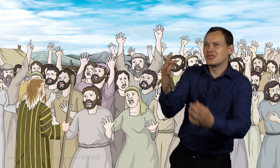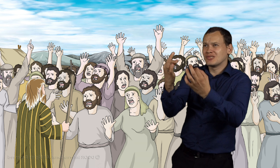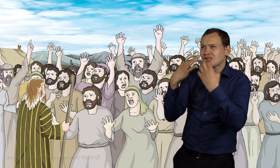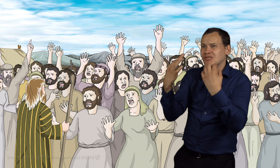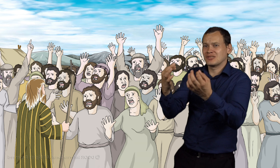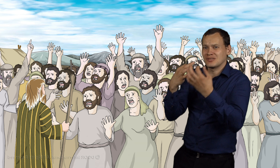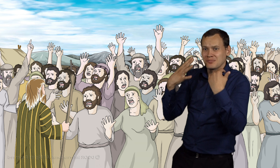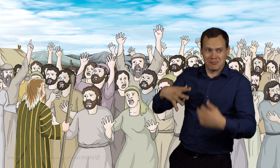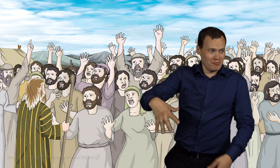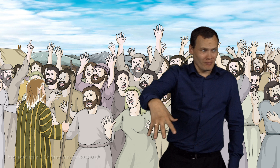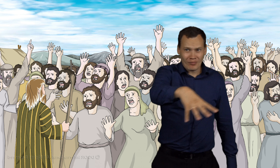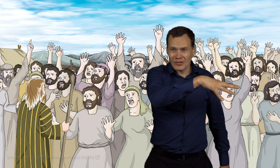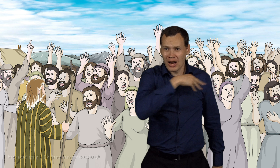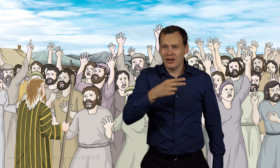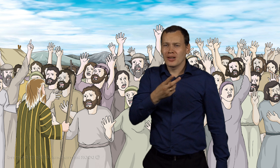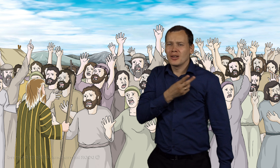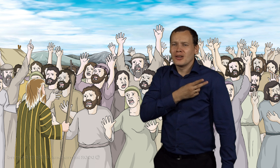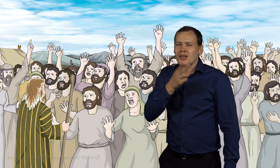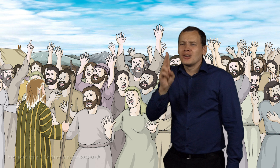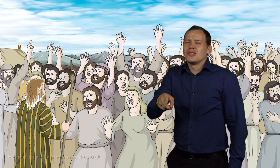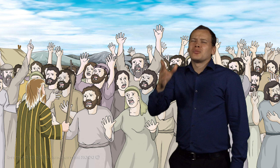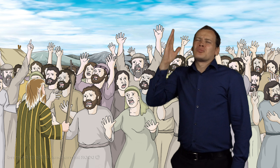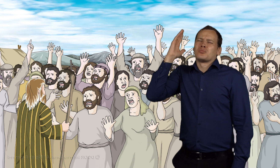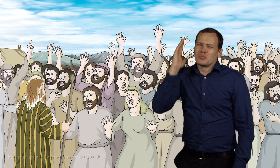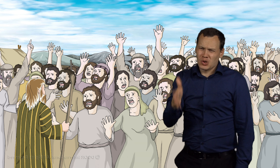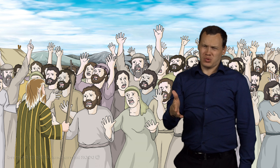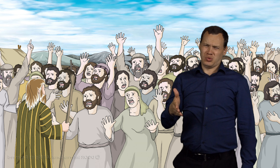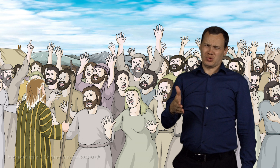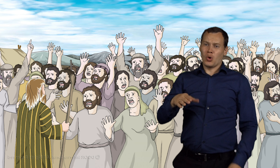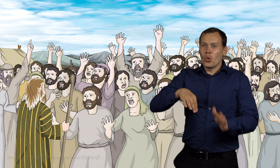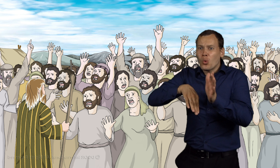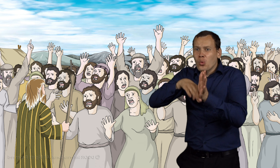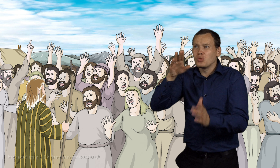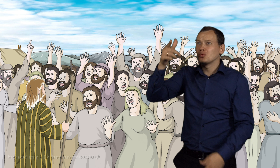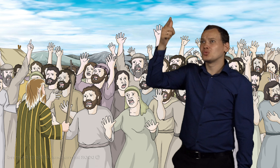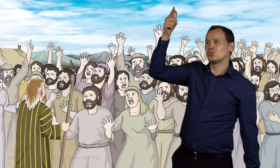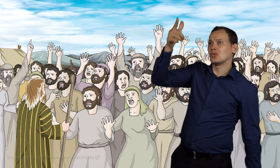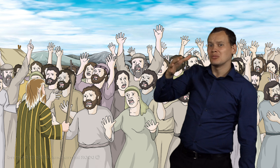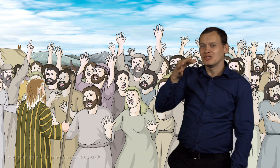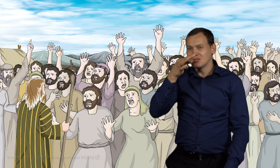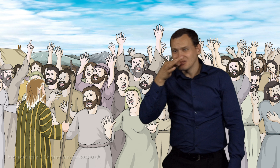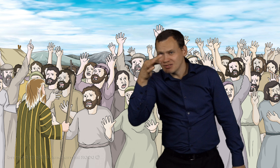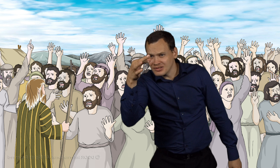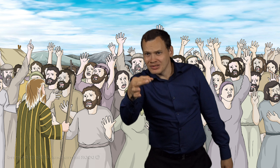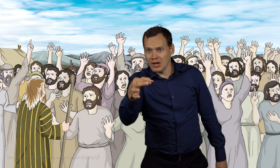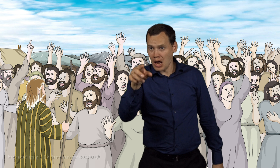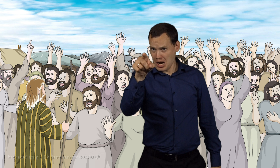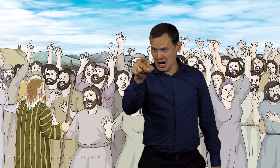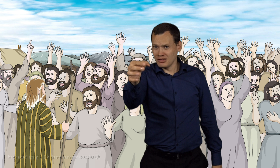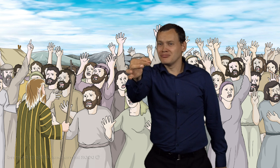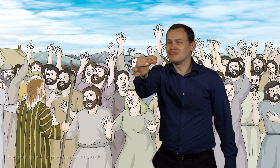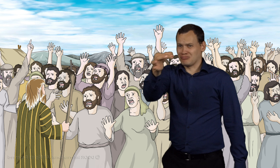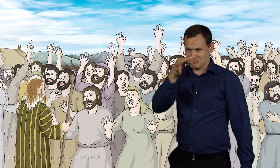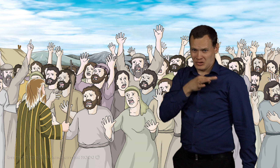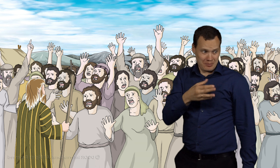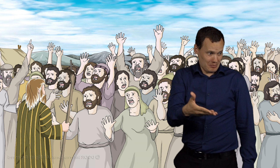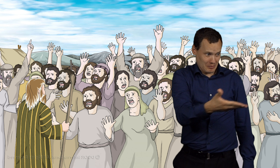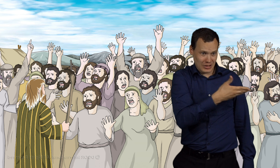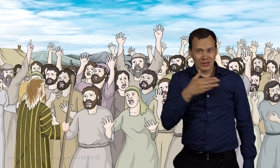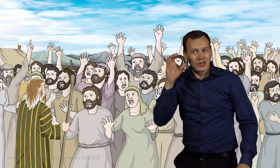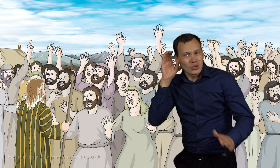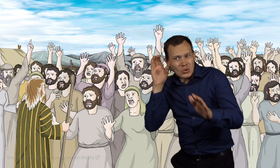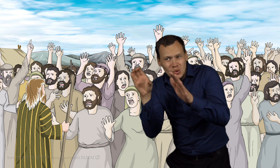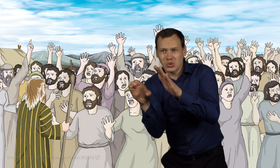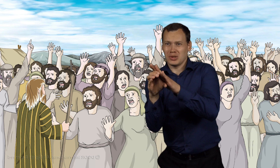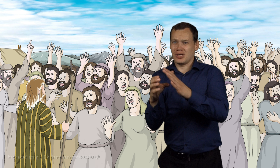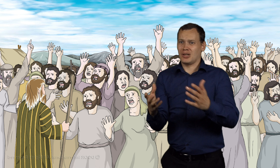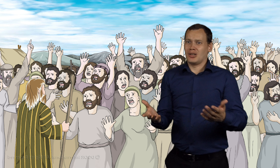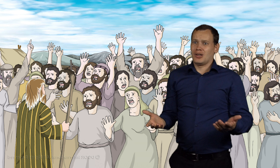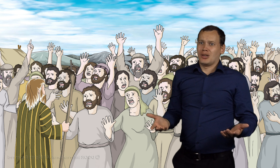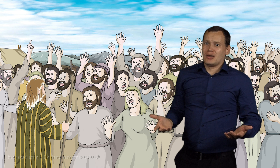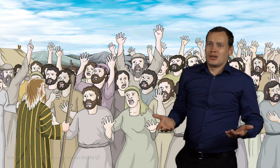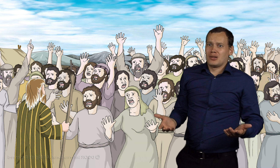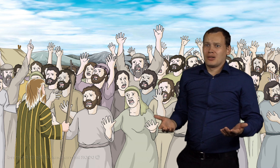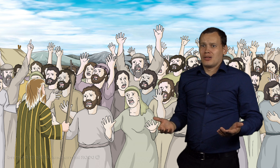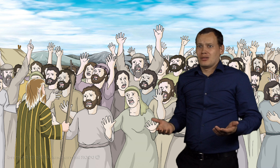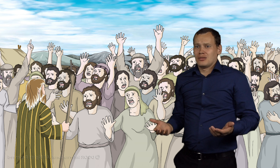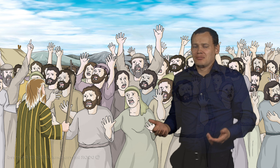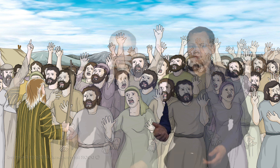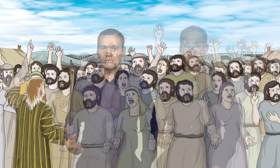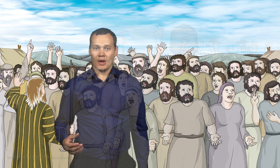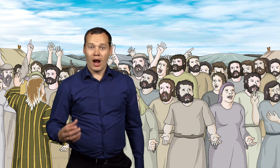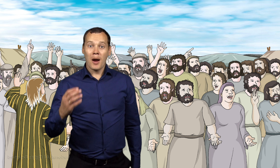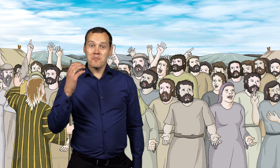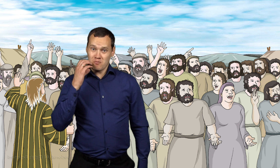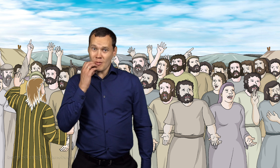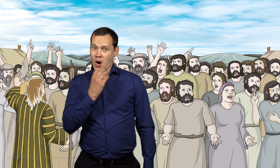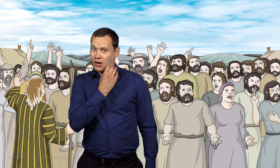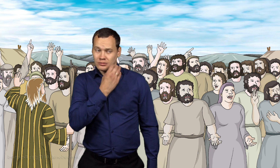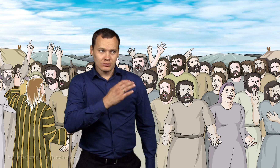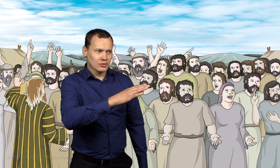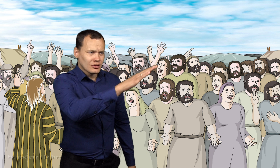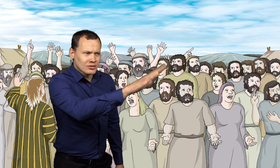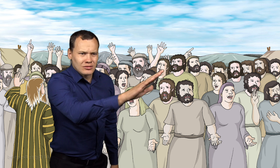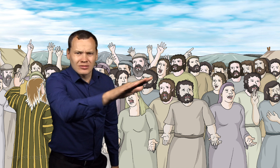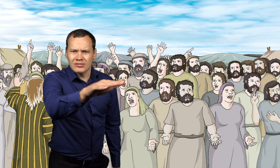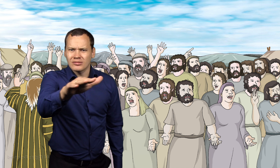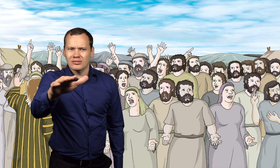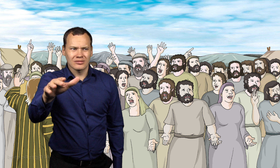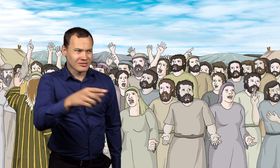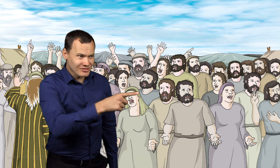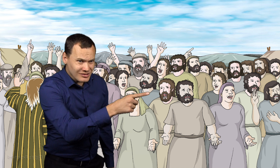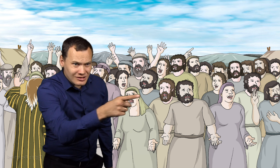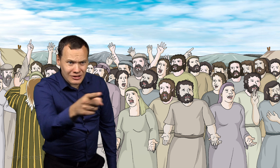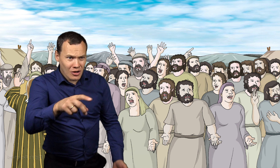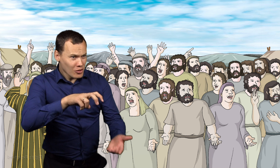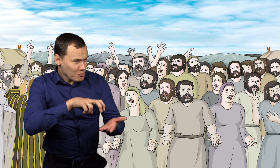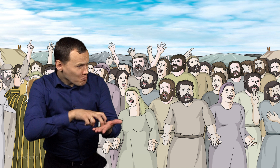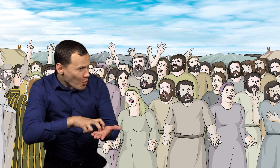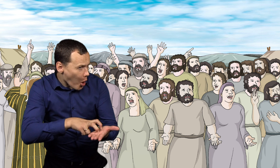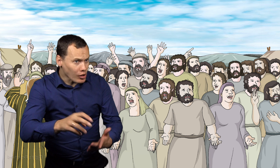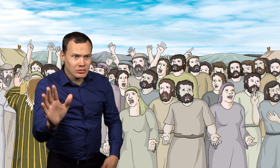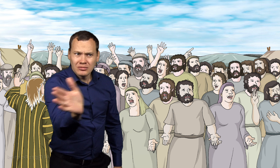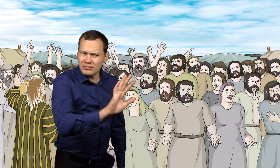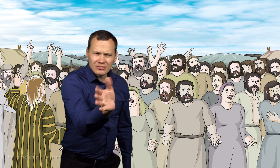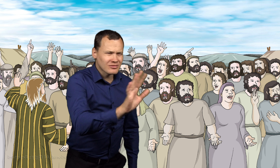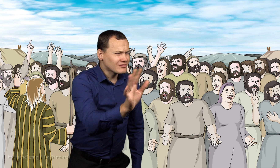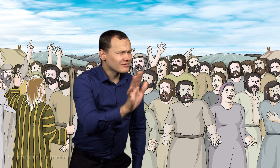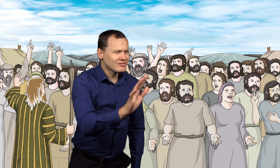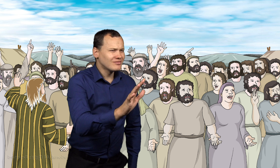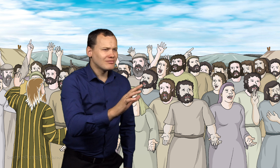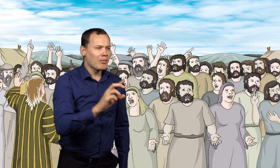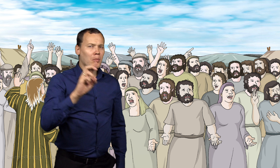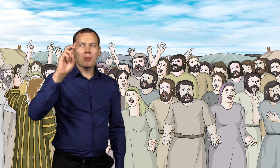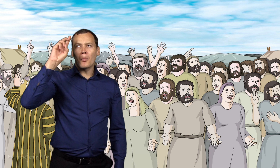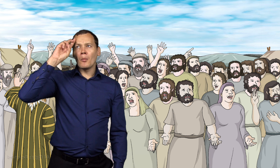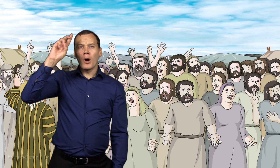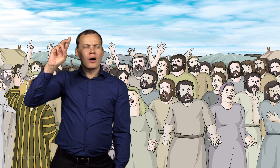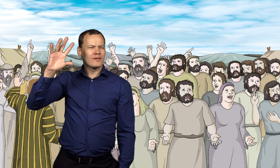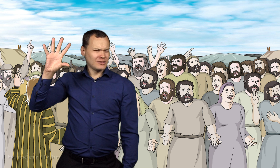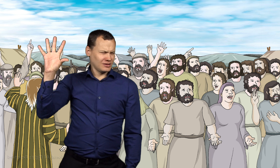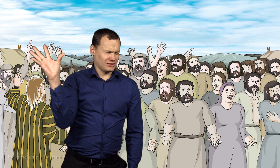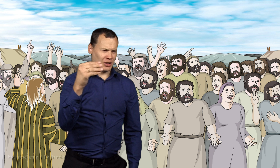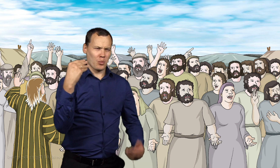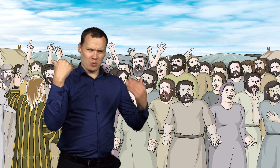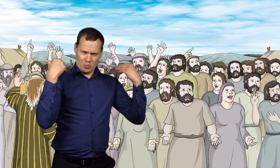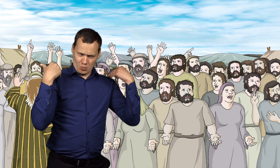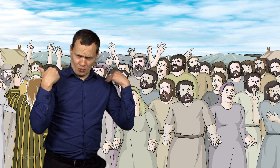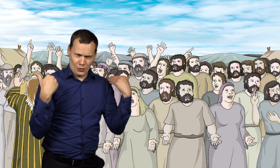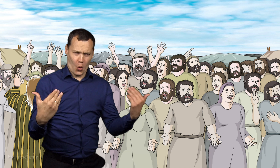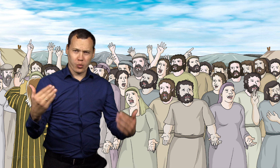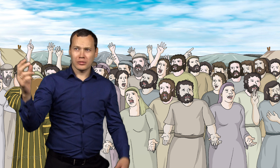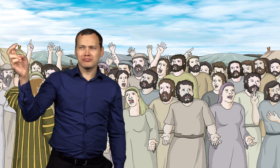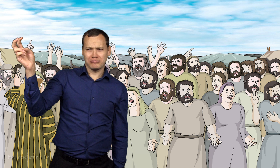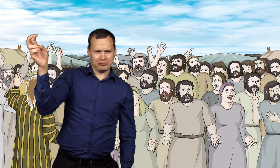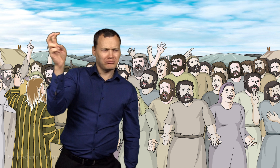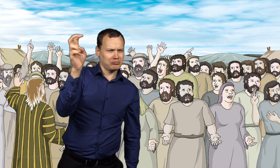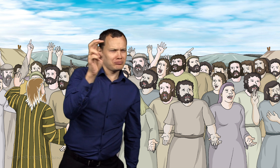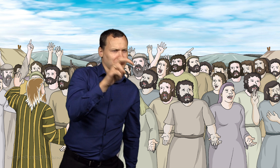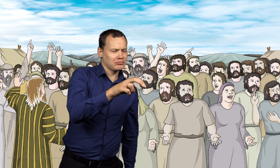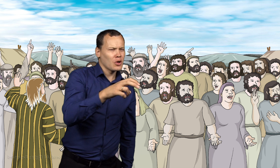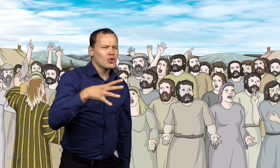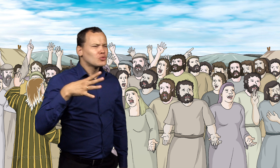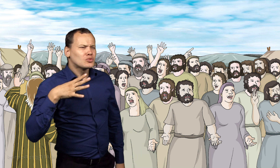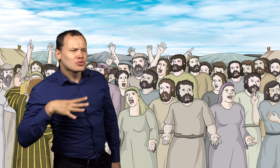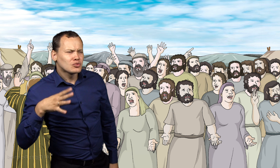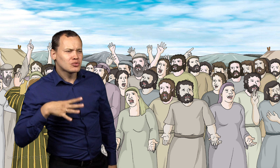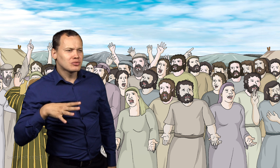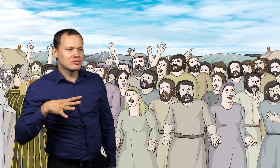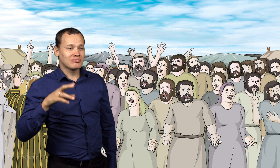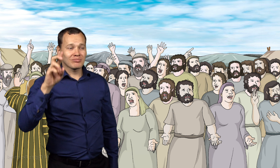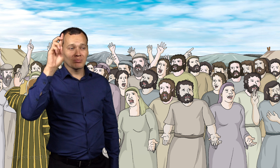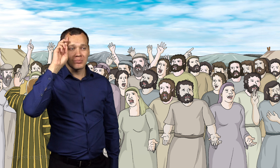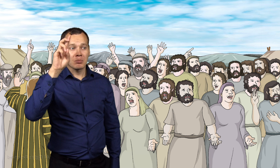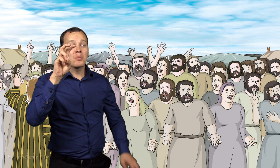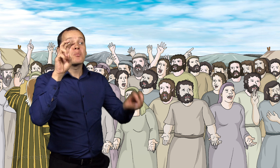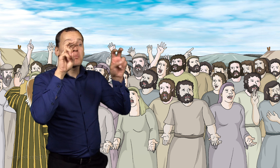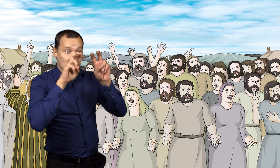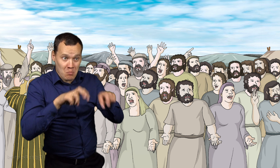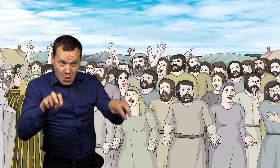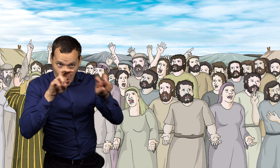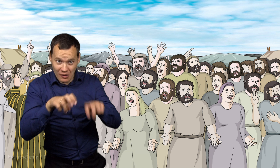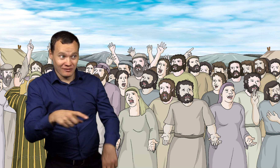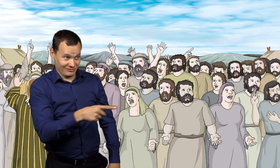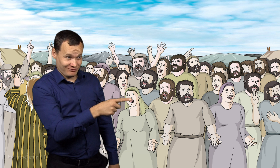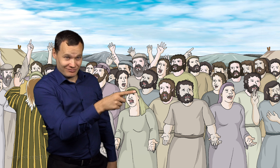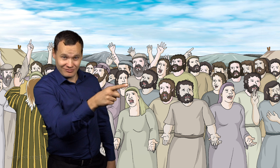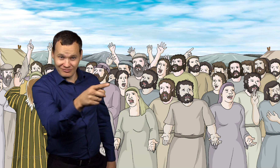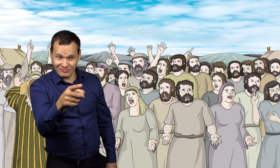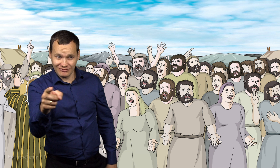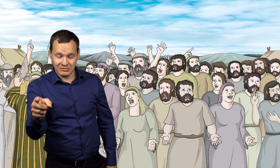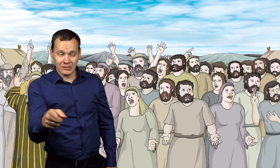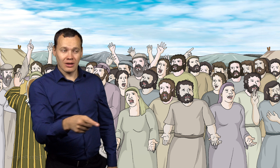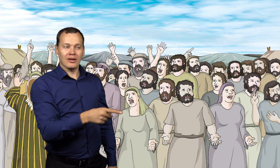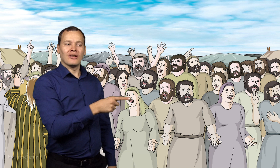“But do not let God speak to us, or we will die.” “Do not be afraid,” Moses replied.